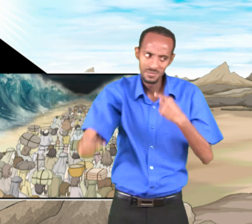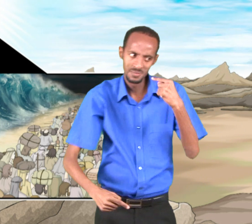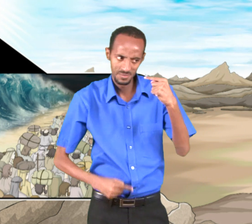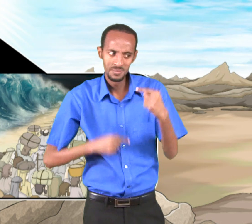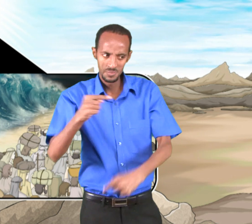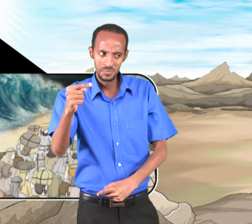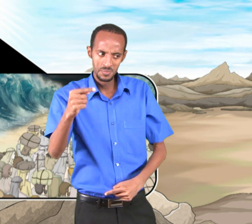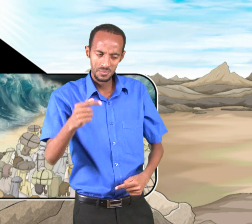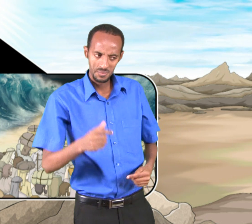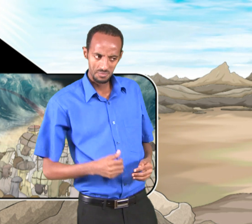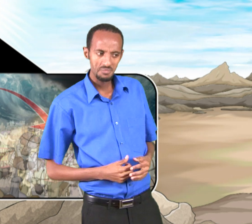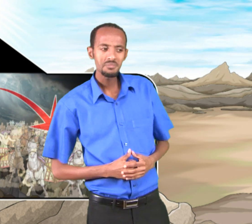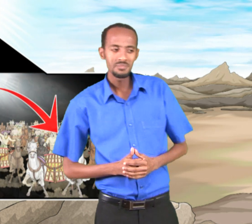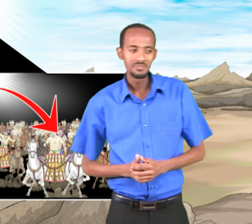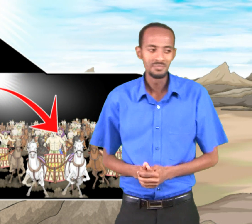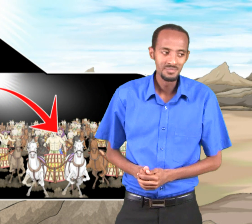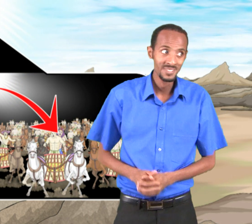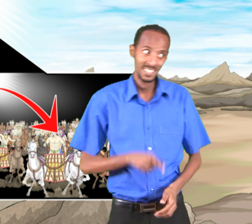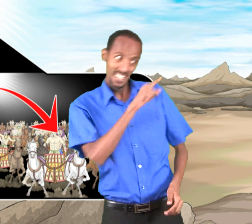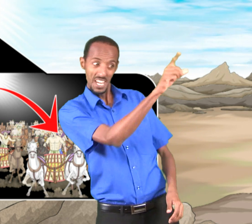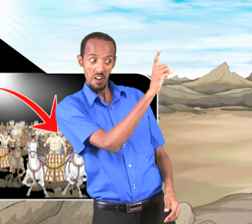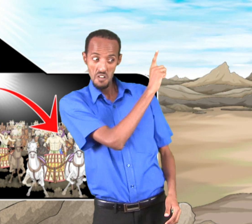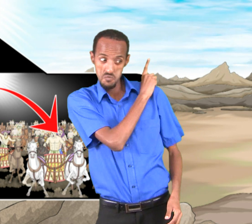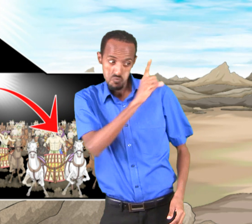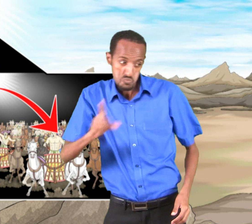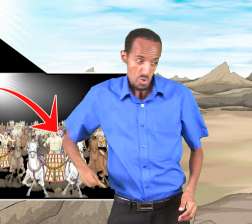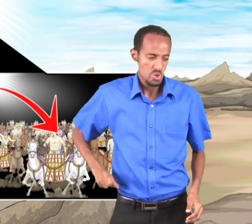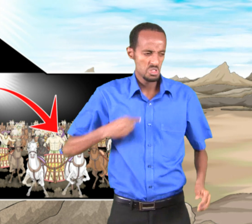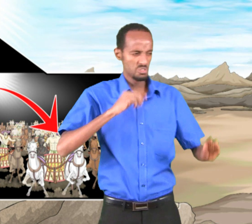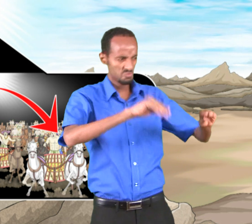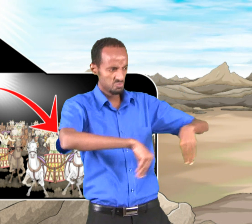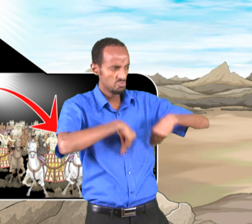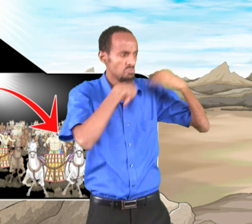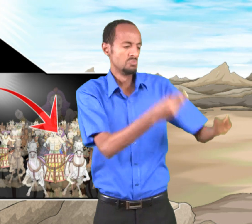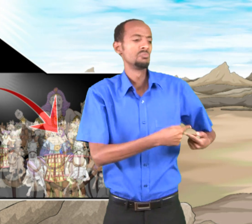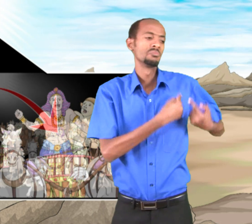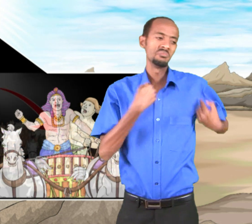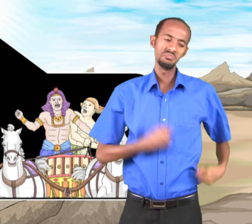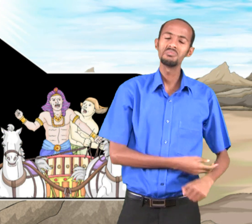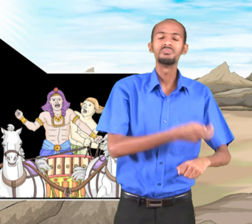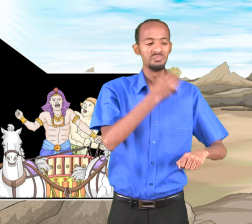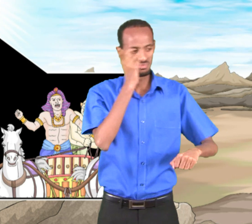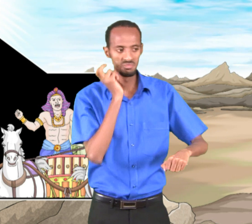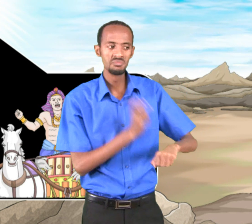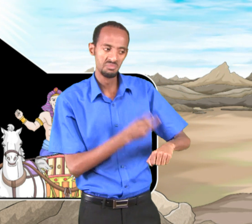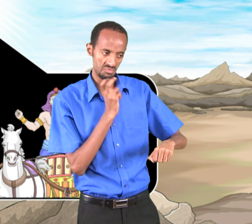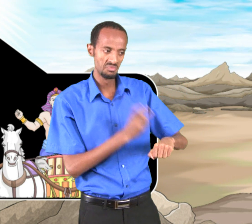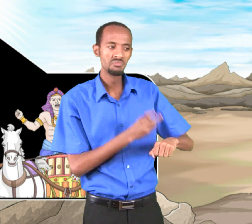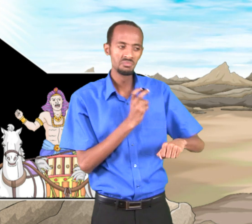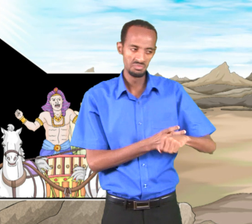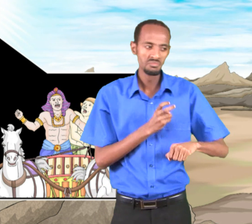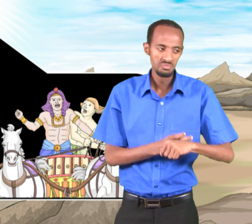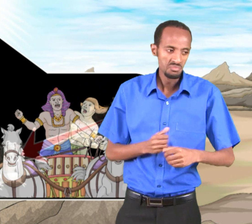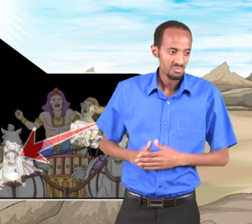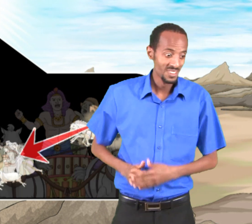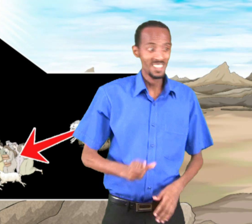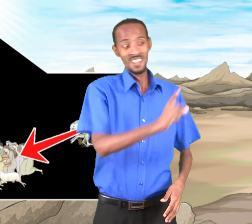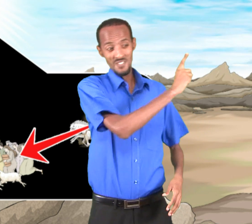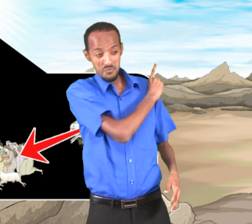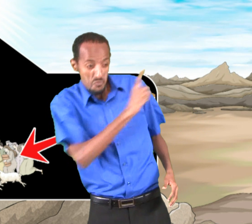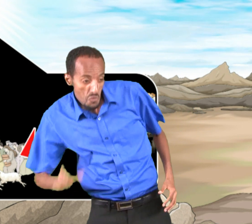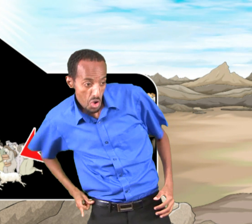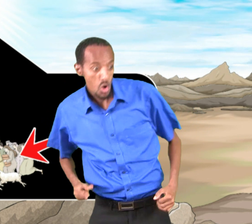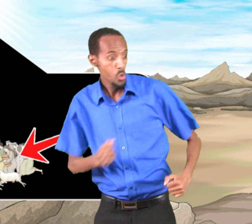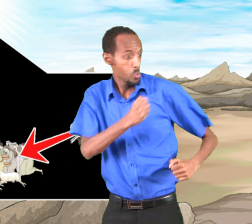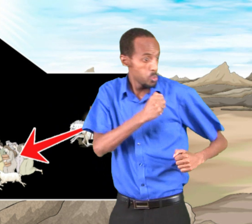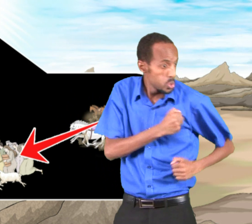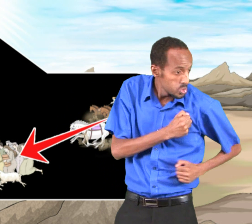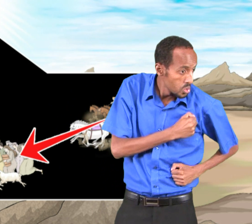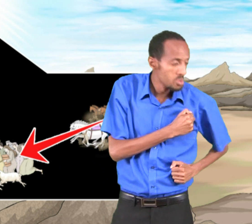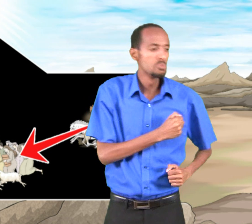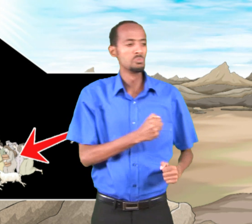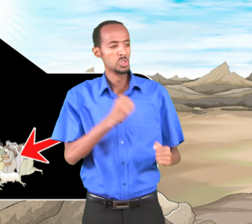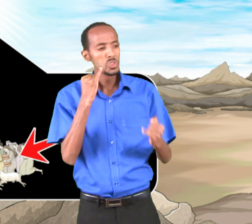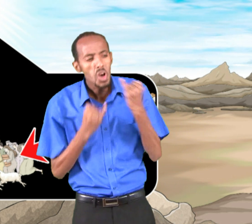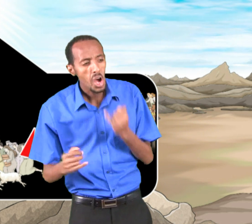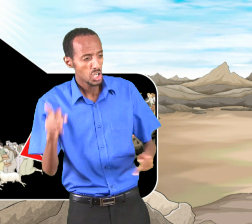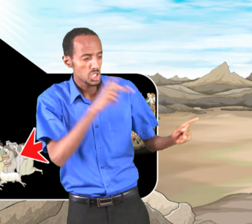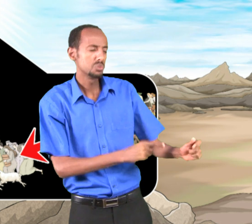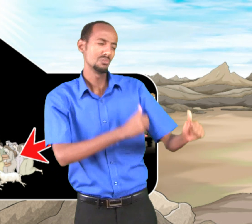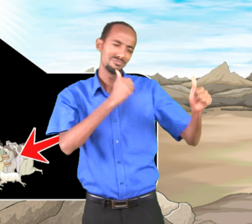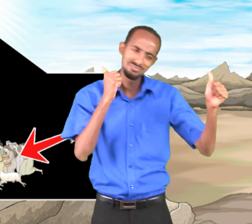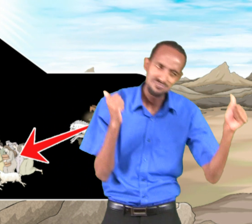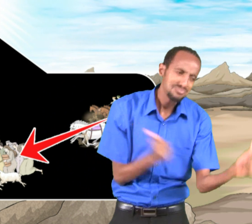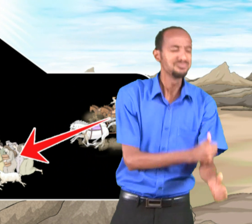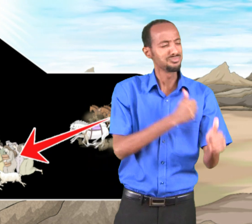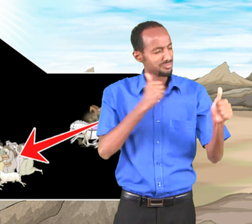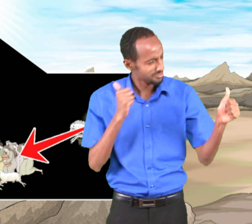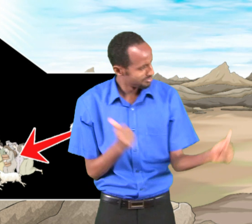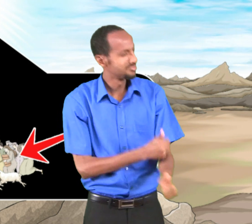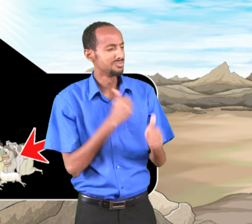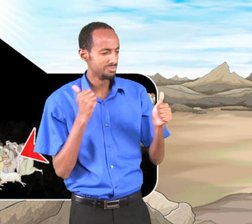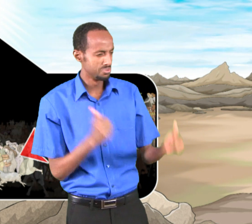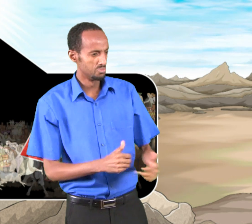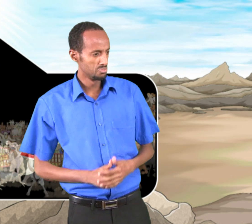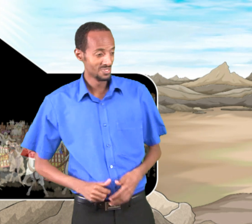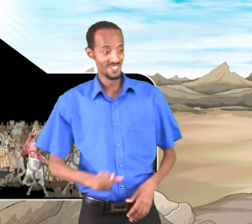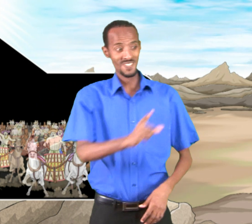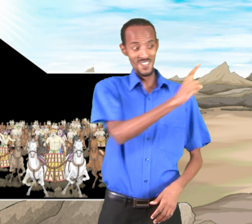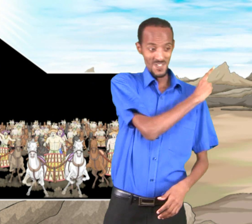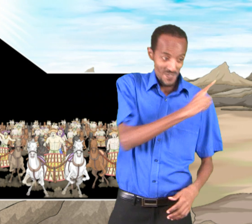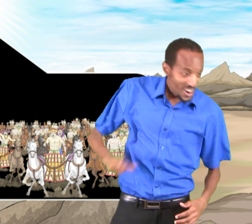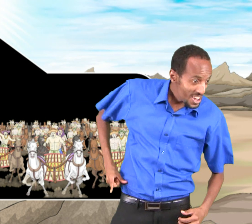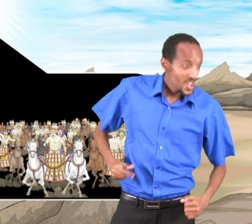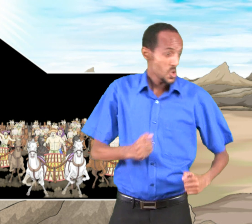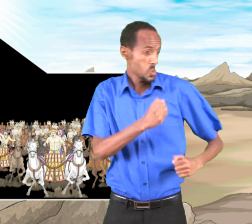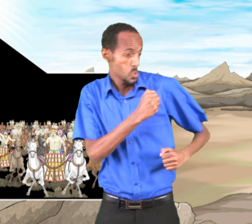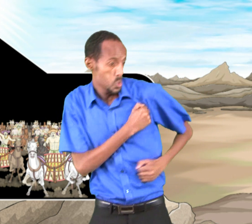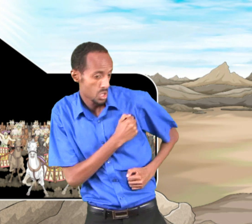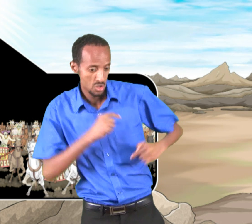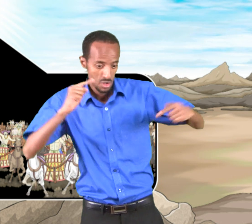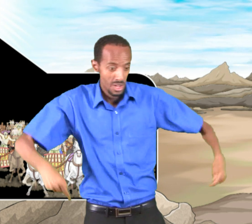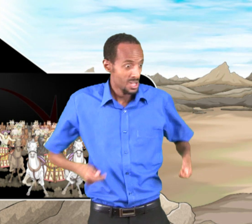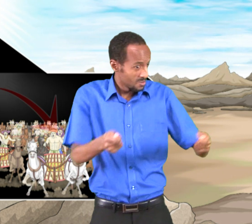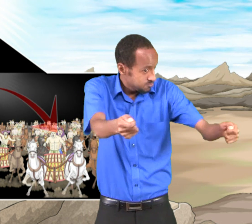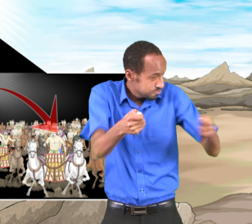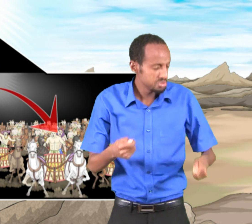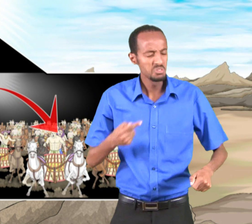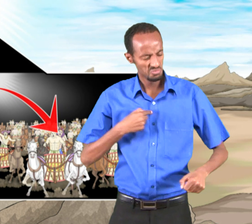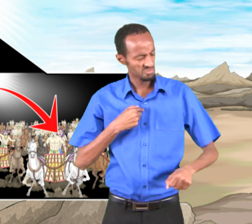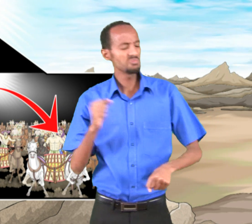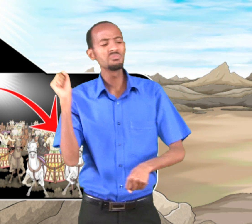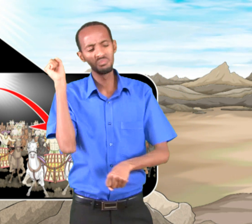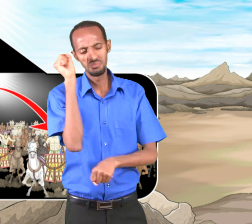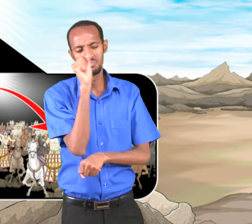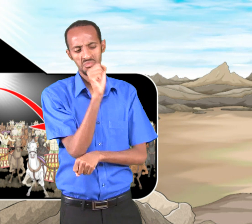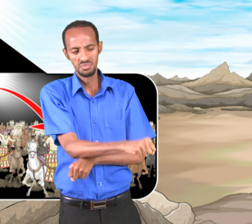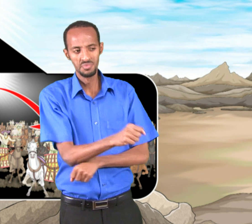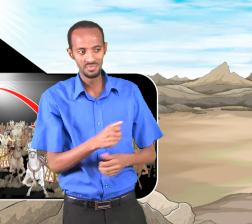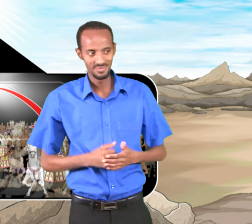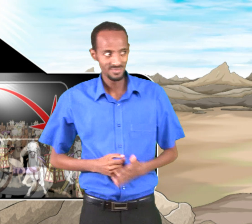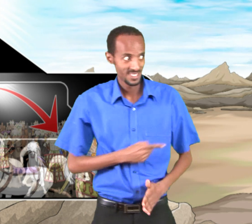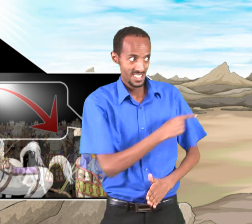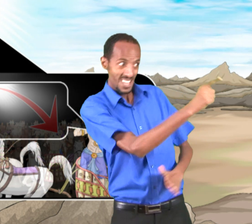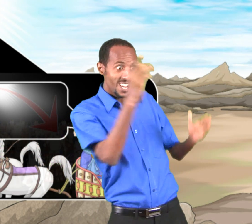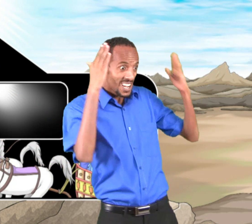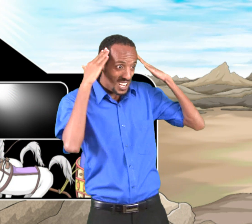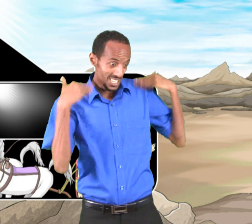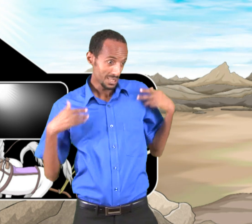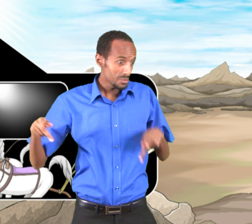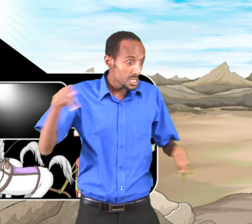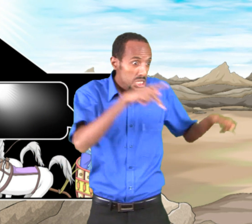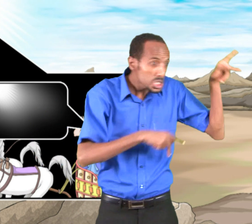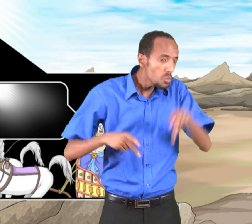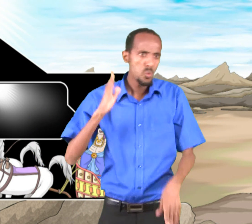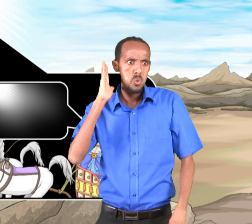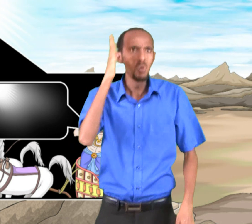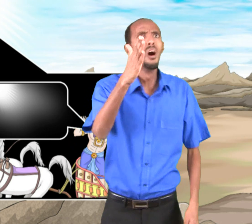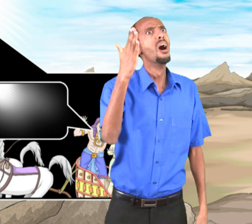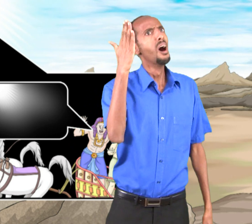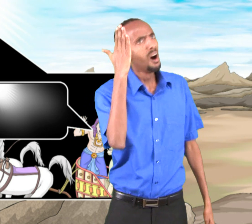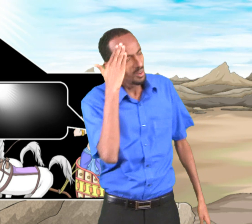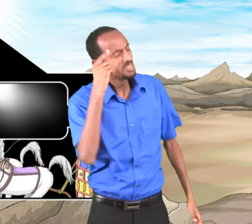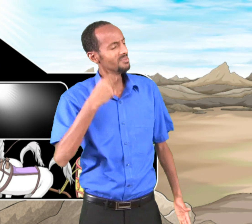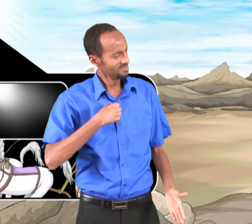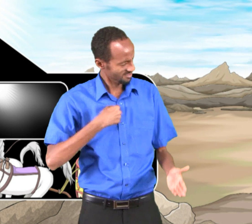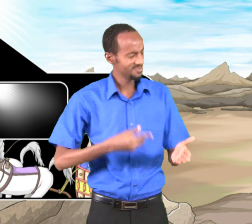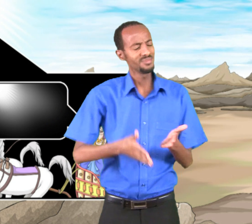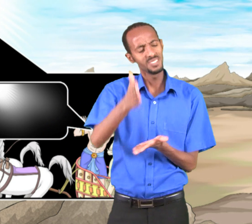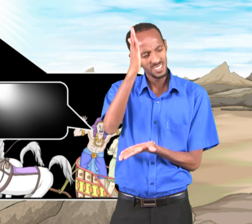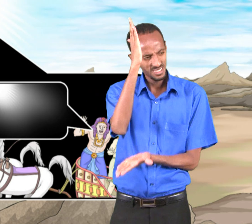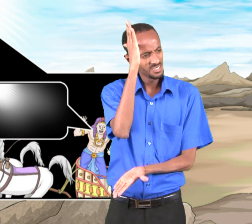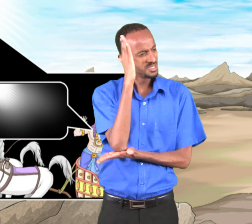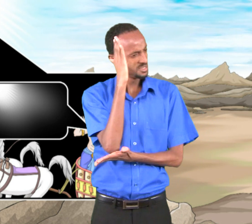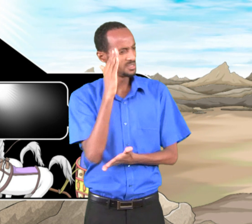And I will harden the hearts of the Egyptians so that they will go in after them. Then I will gain honor by means of Pharaoh and all his army and chariots and horsemen.